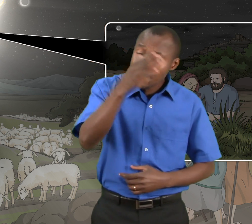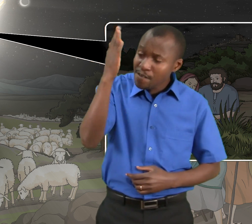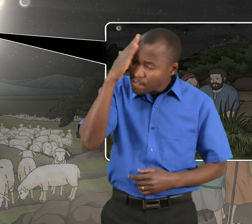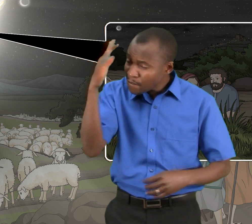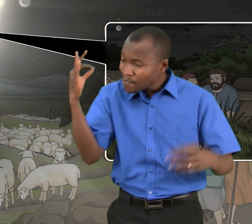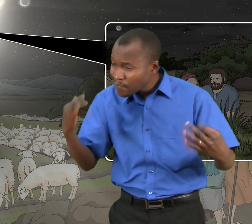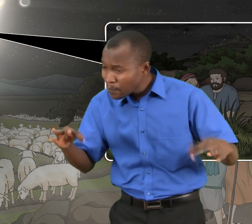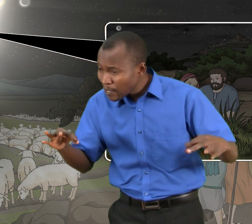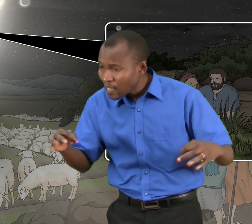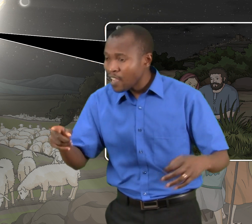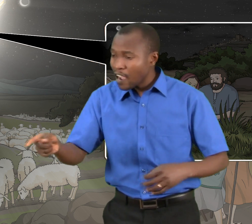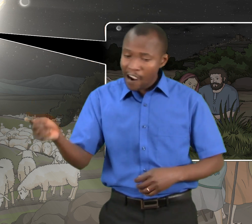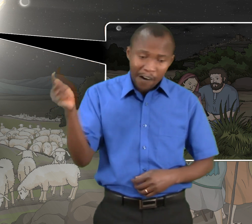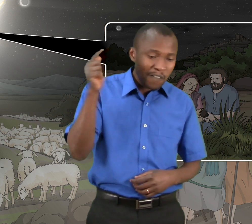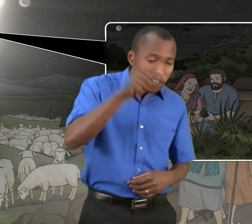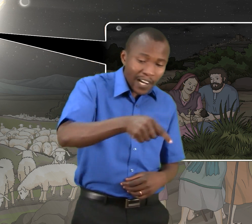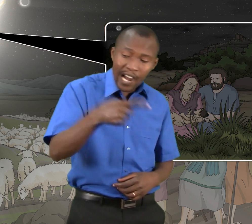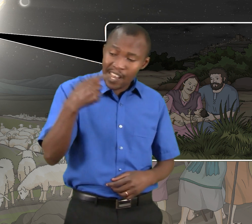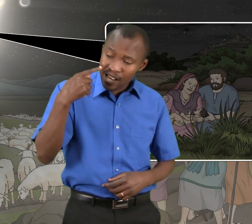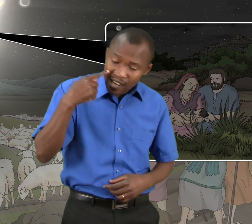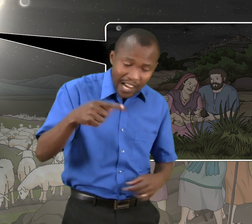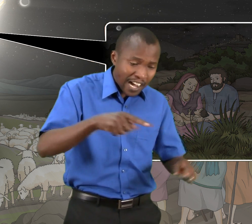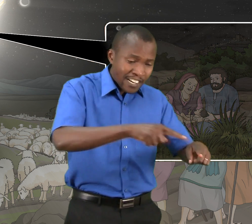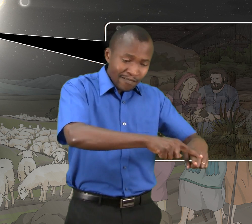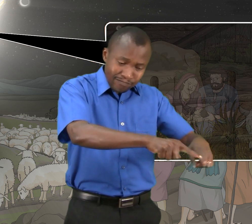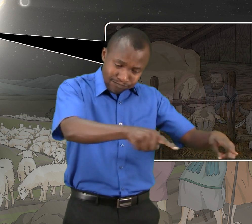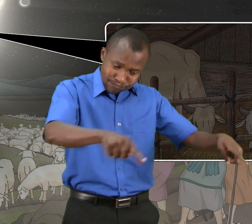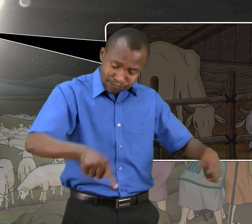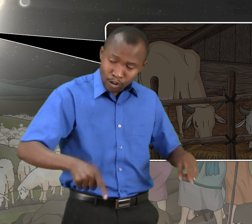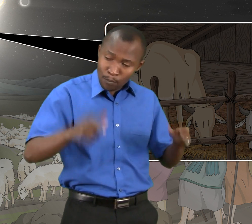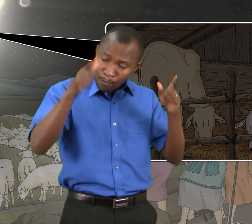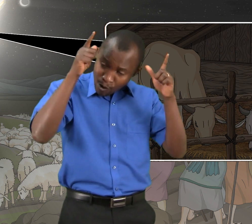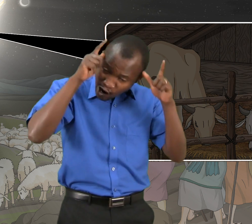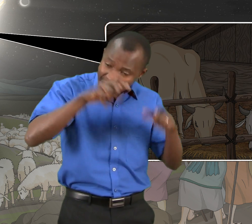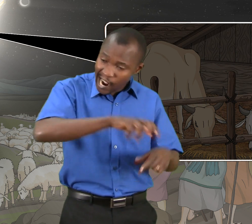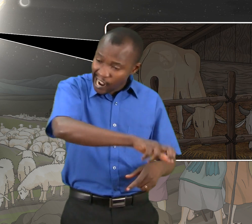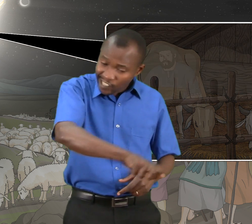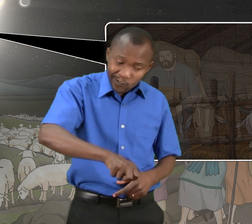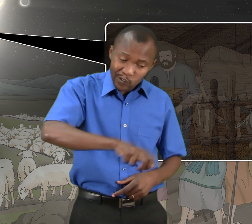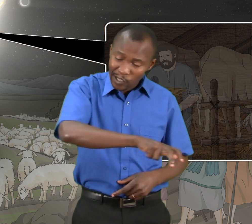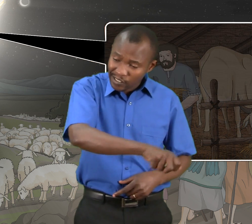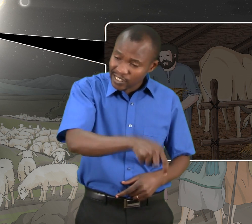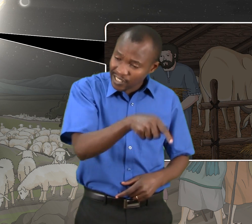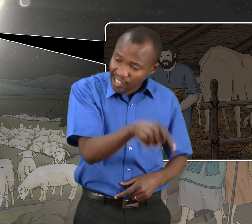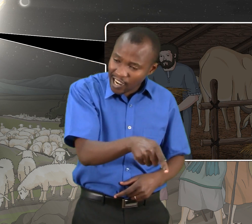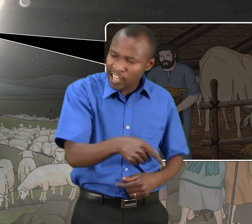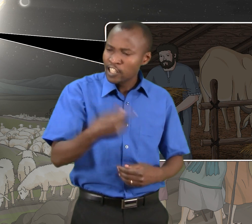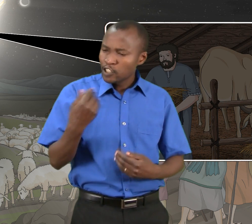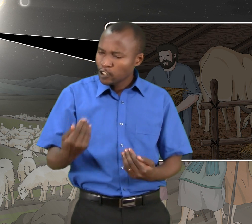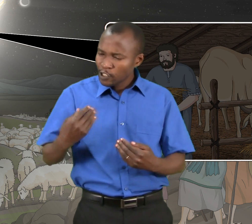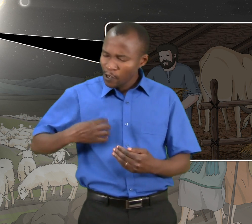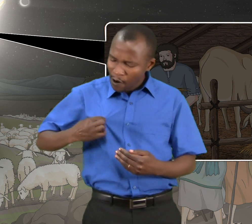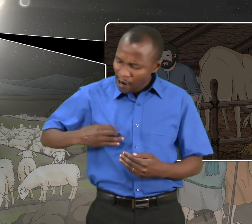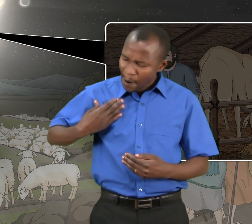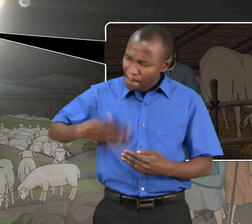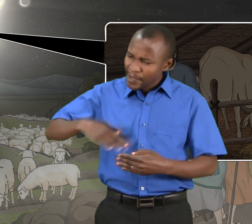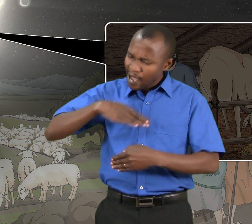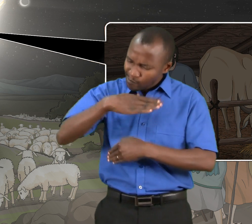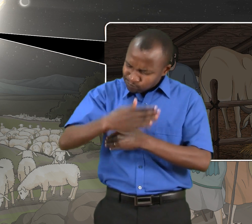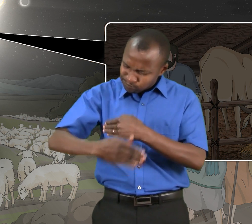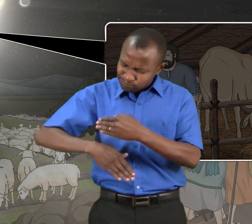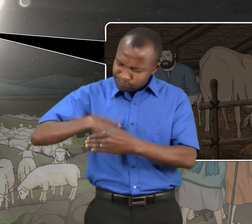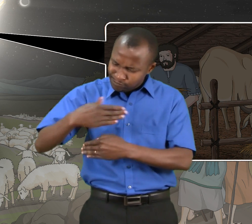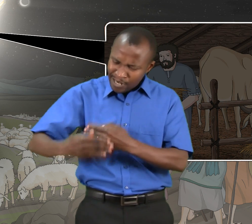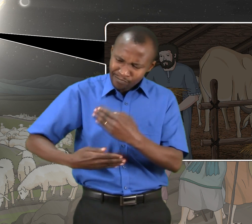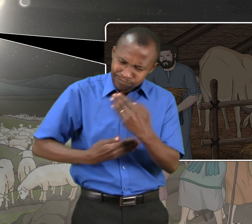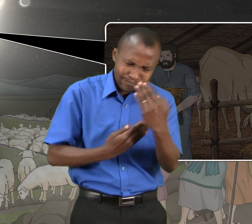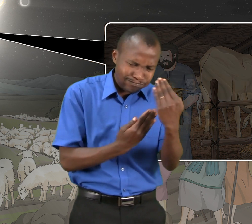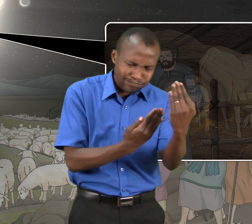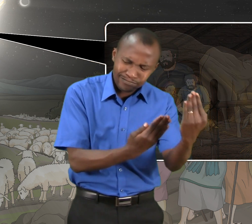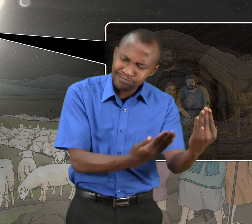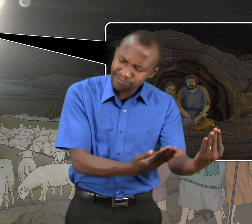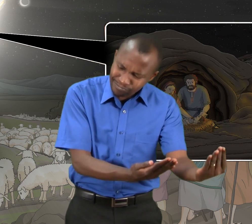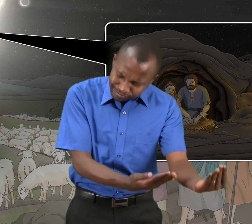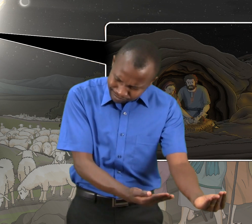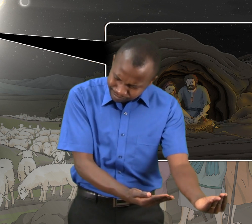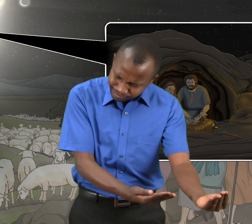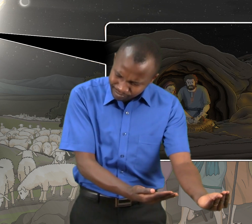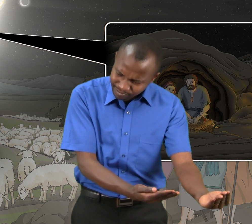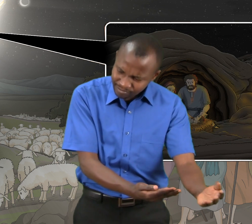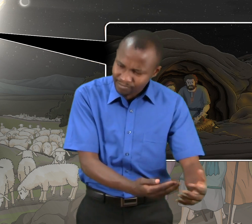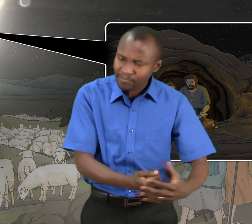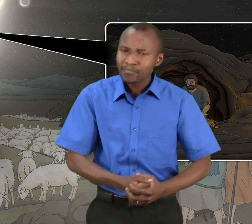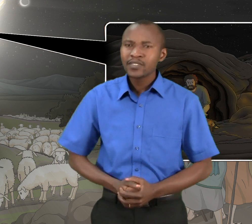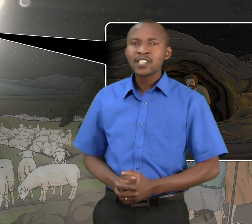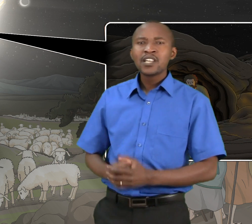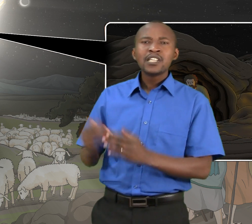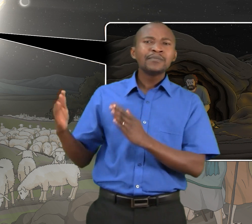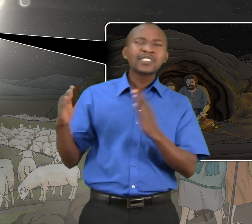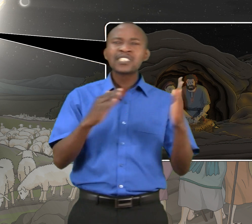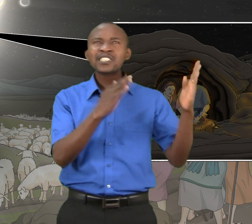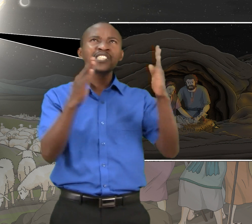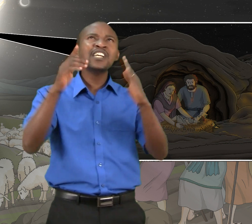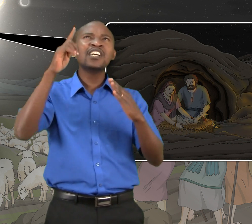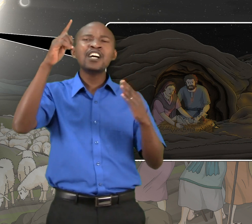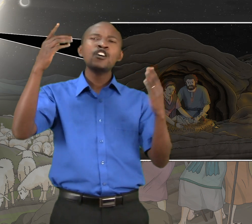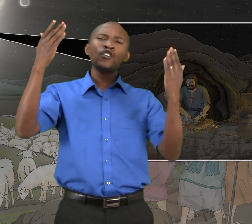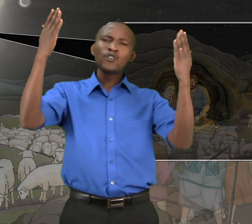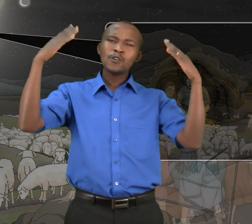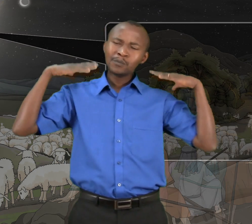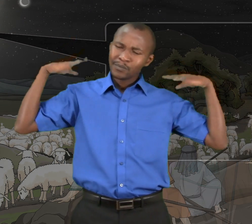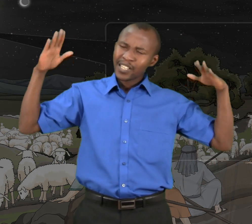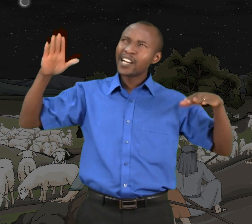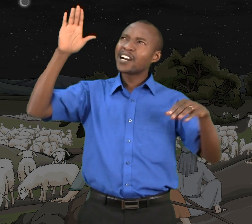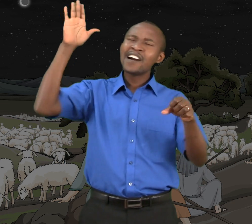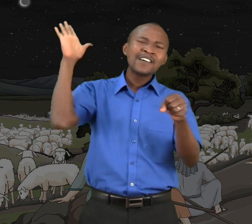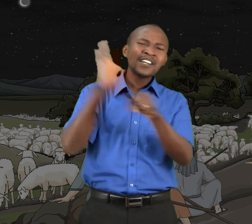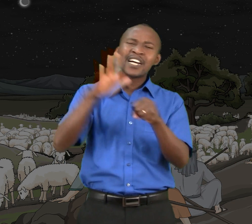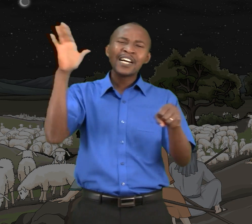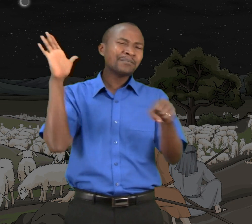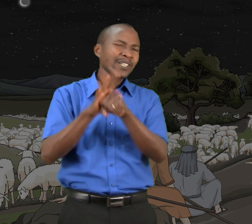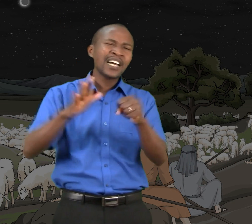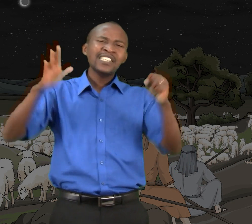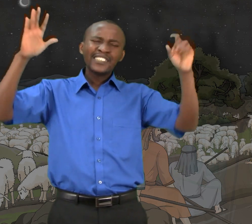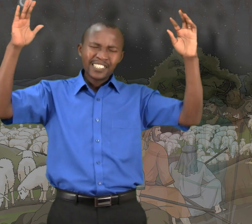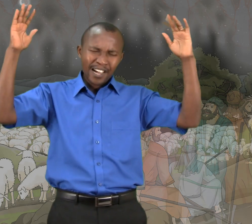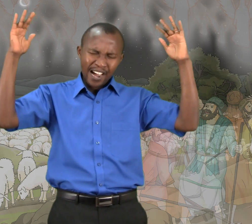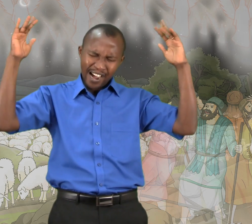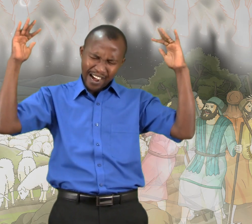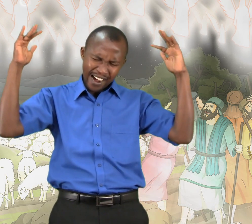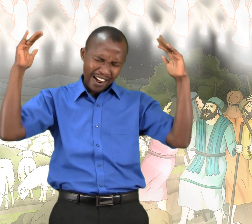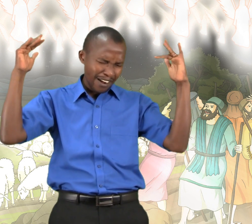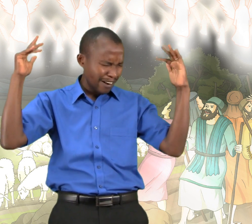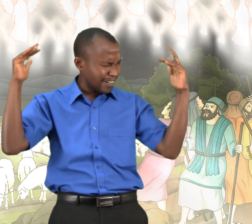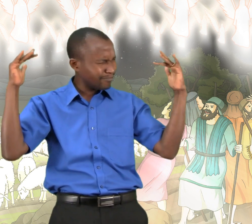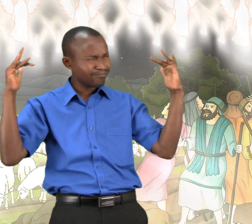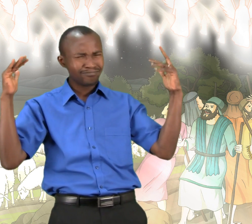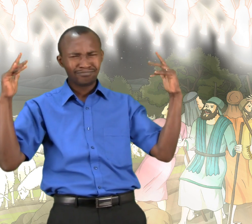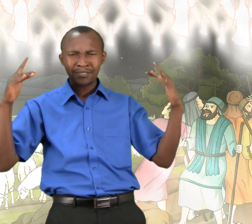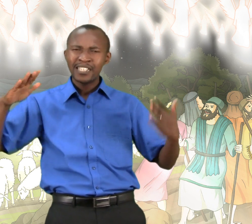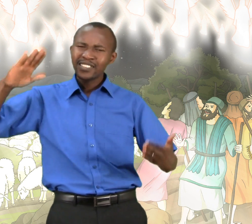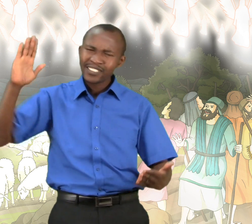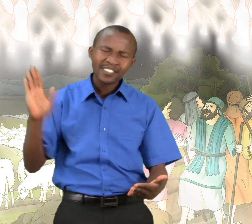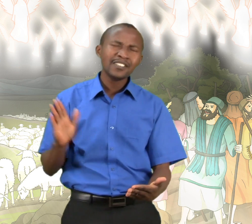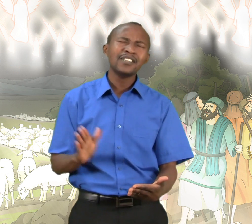And this will be a sign to you: You will find a baby wrapped in swaddling cloths and lying in a manger.”